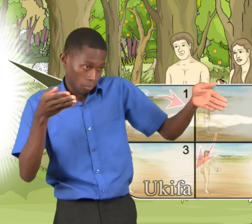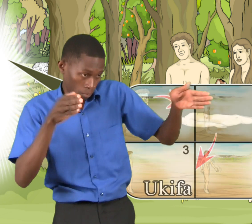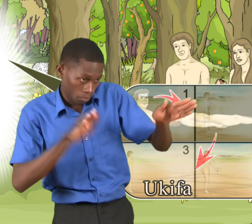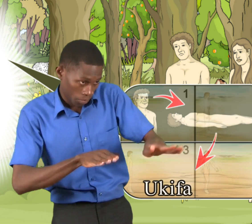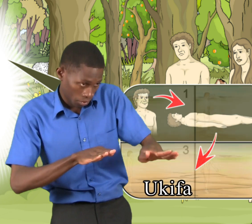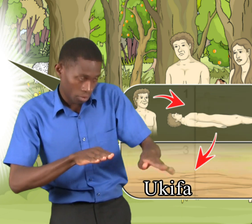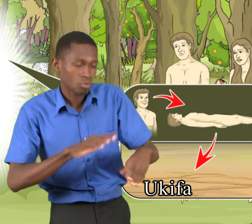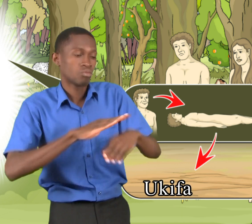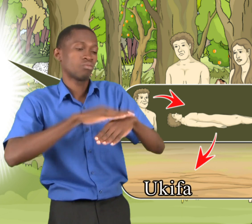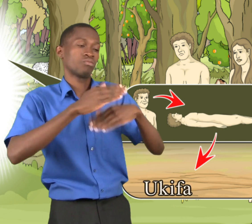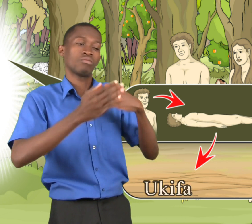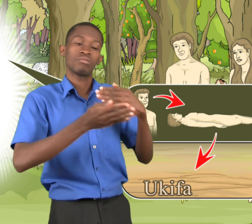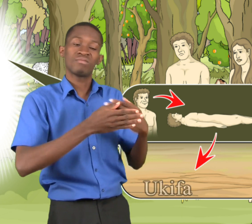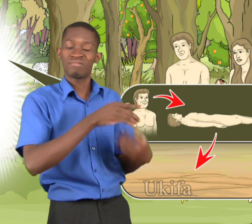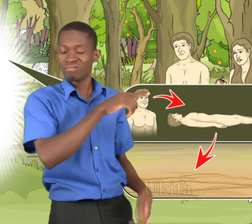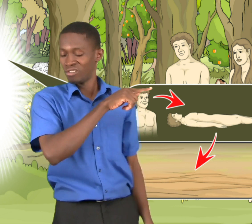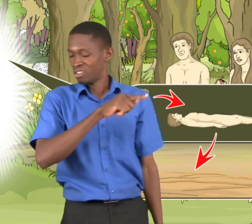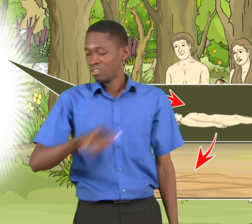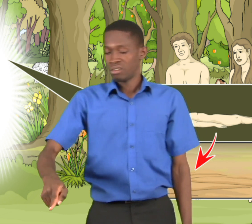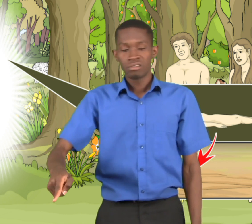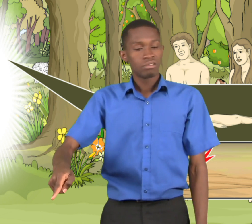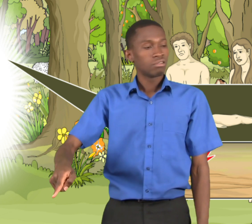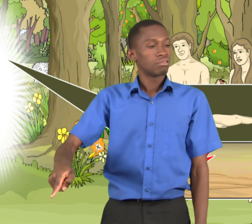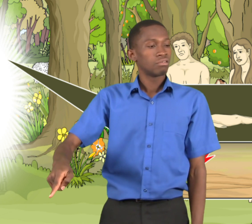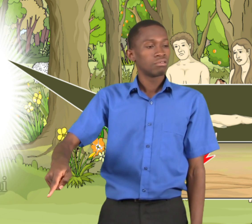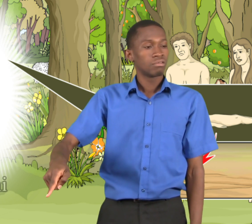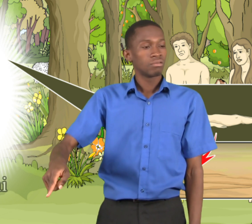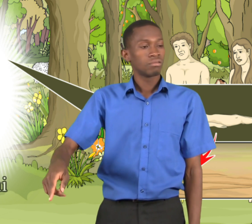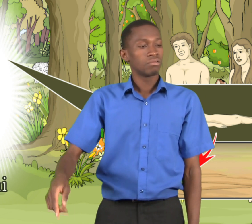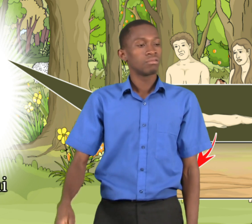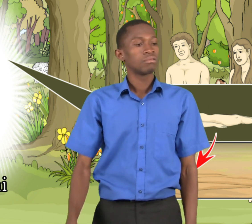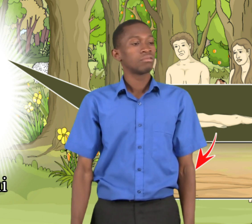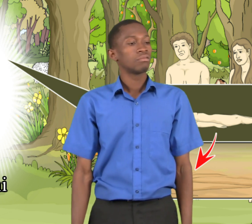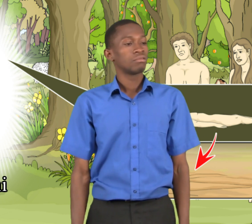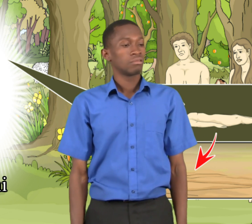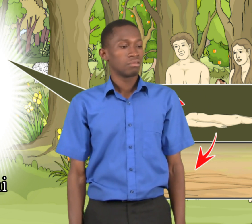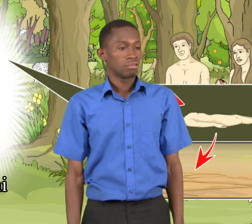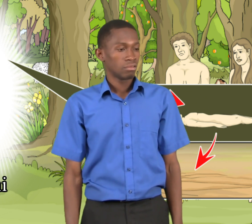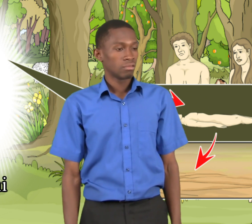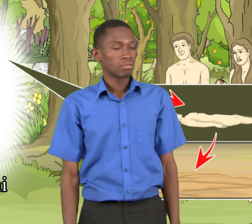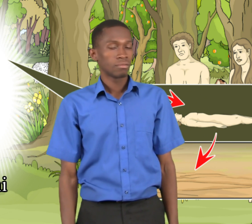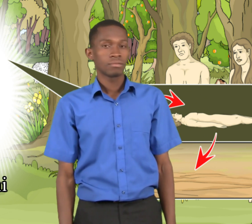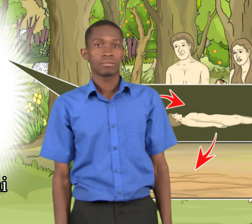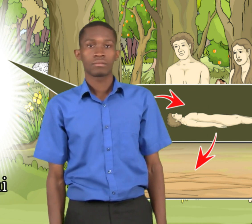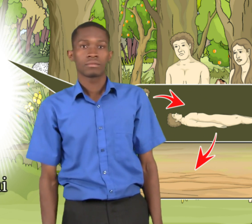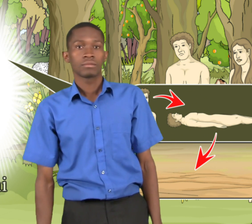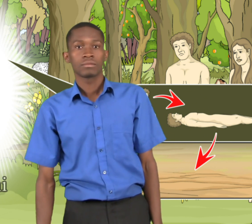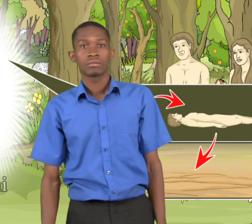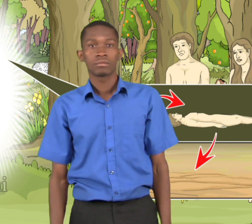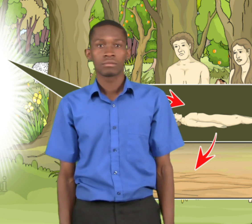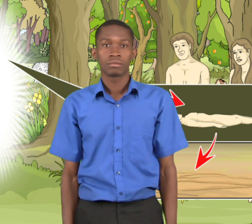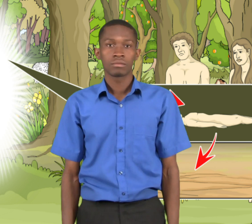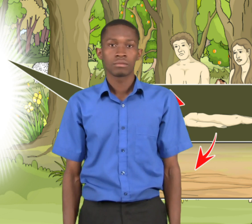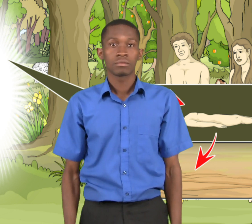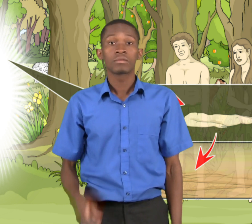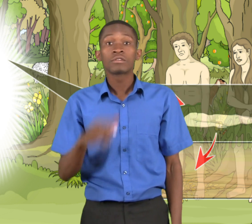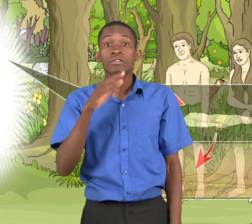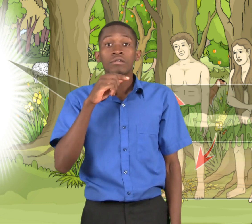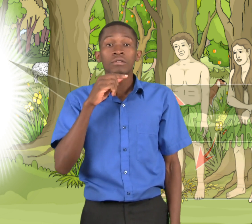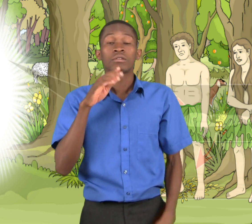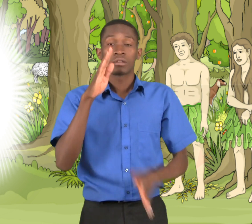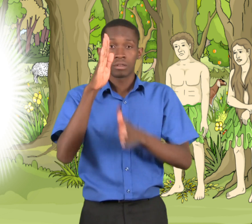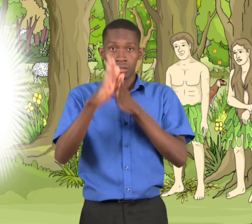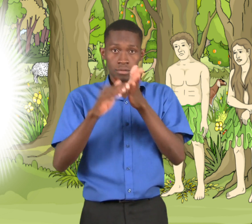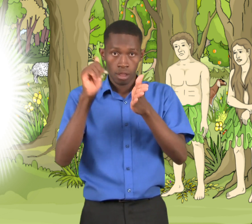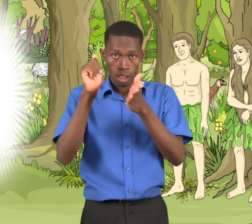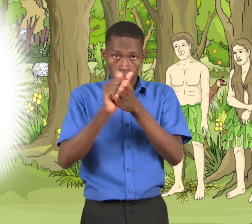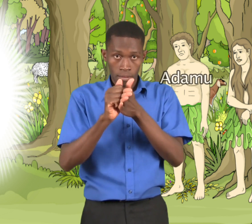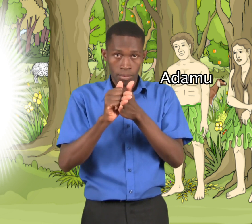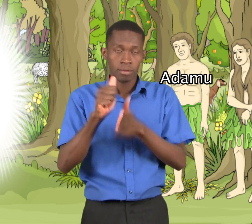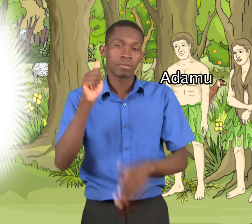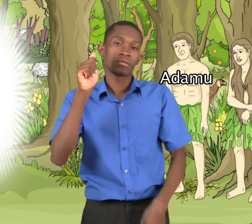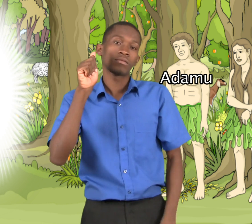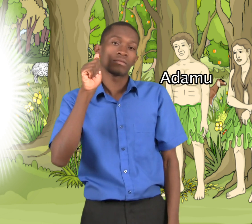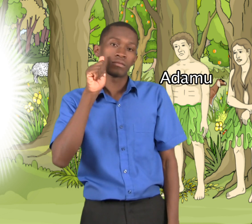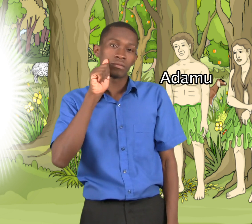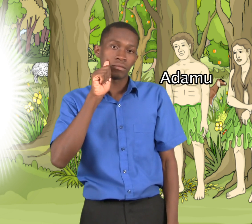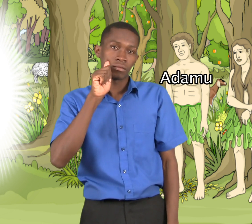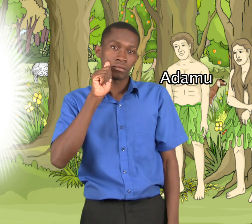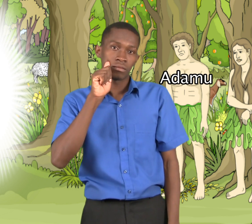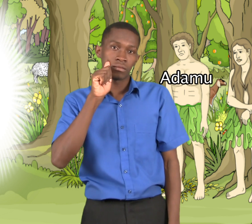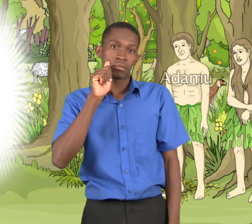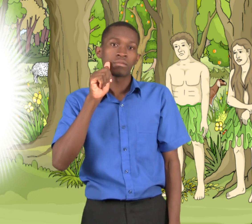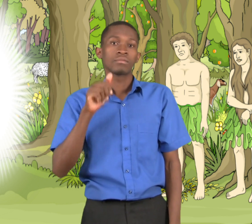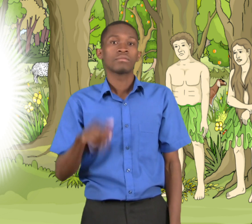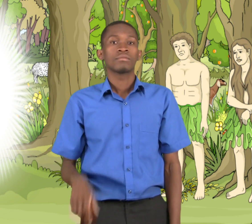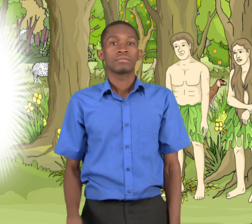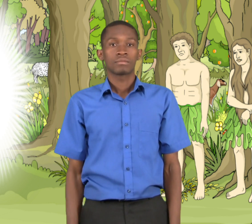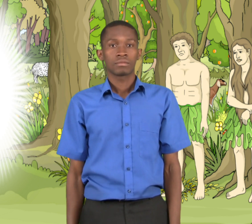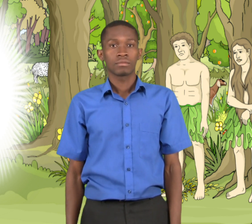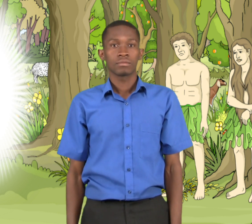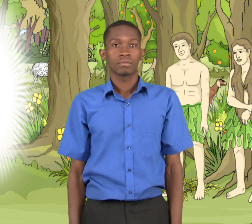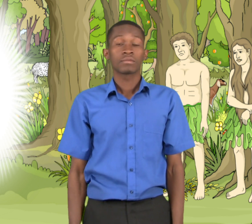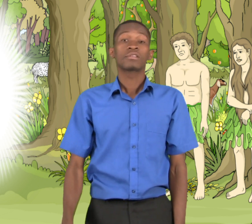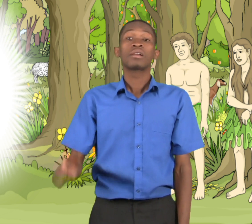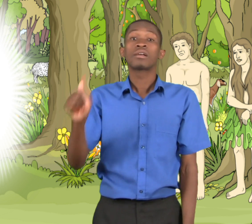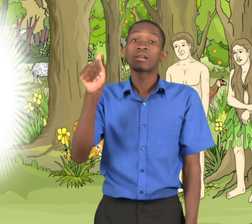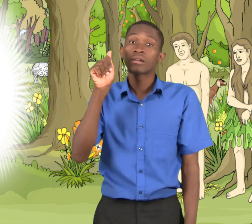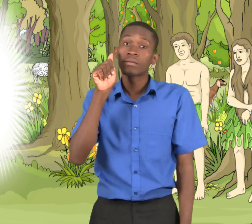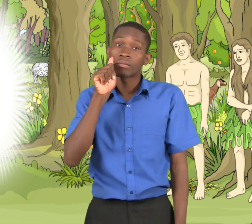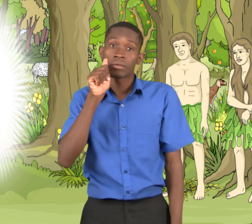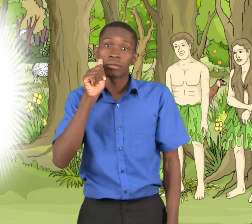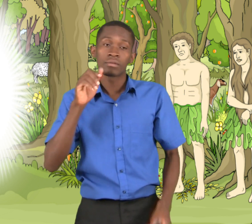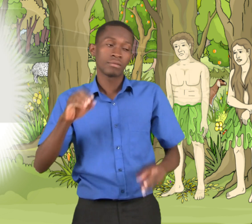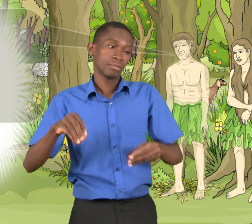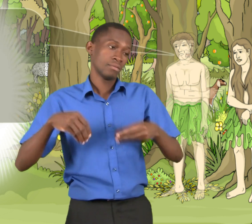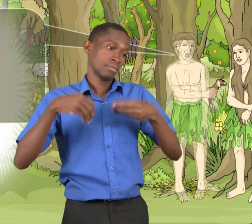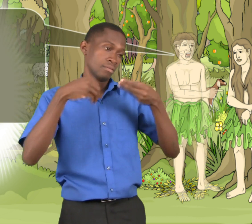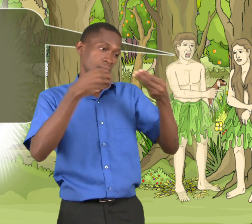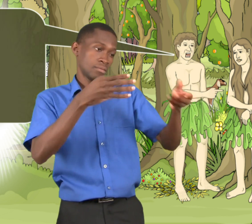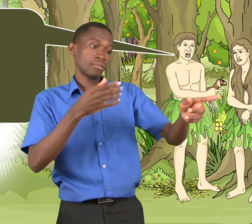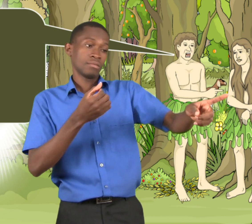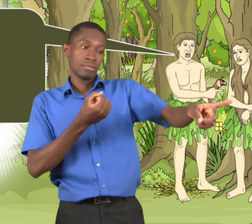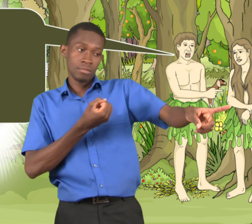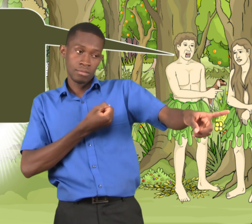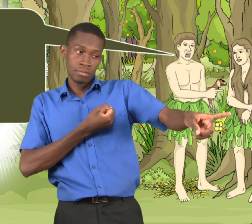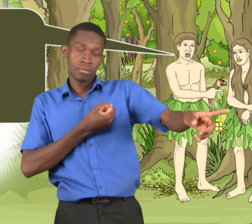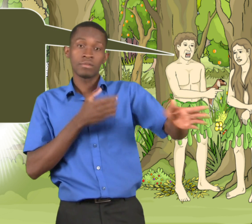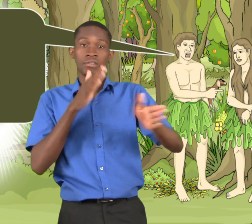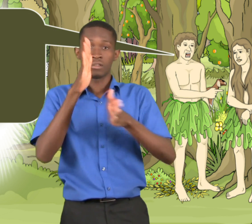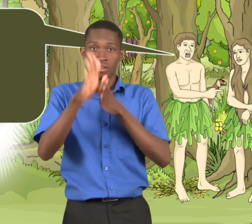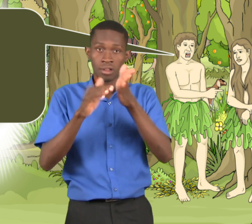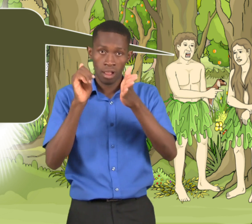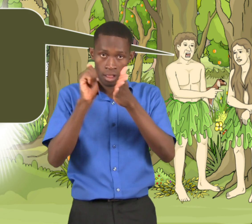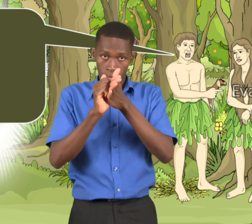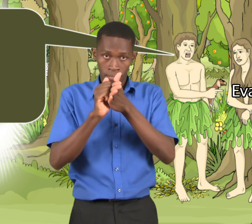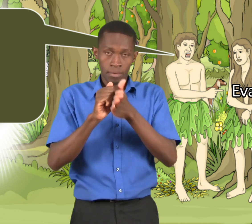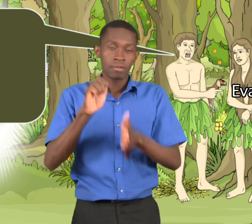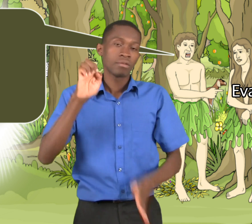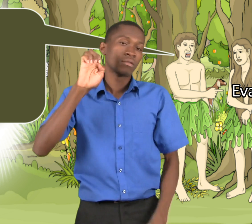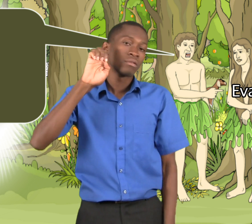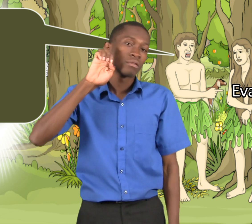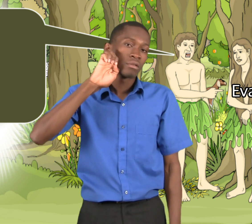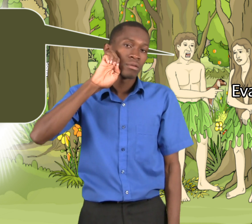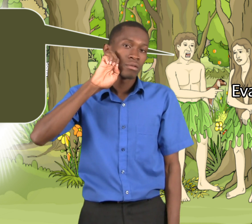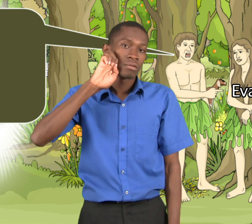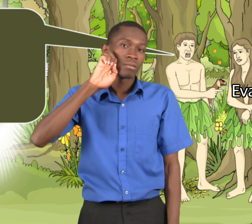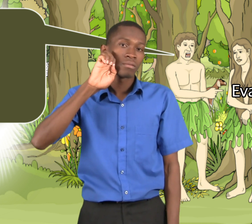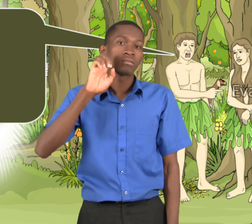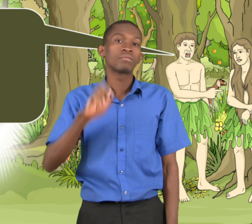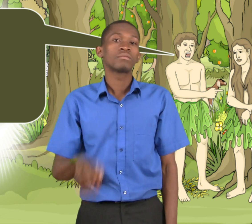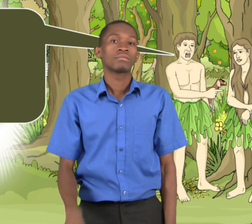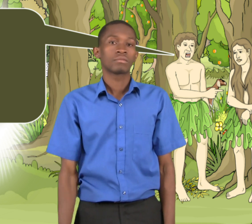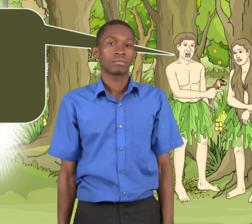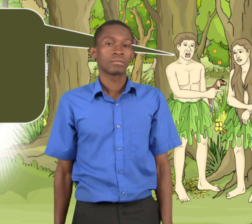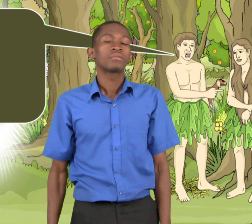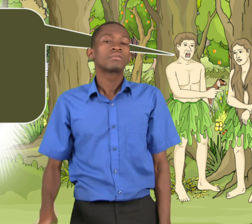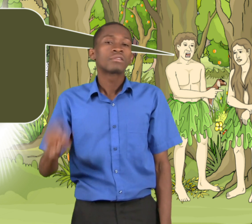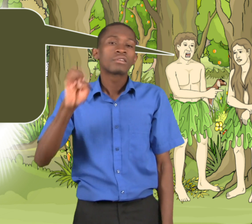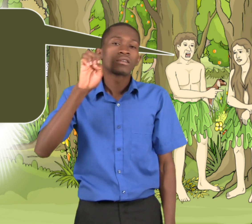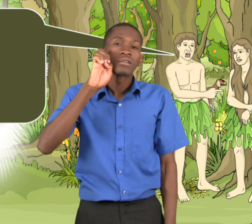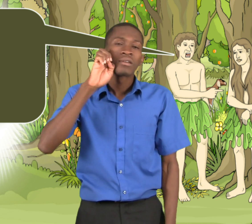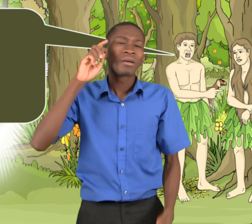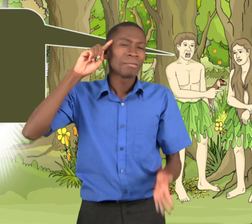For dust you are, and to dust you shall return.”